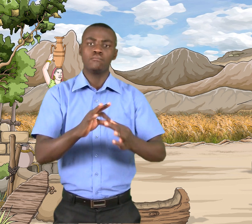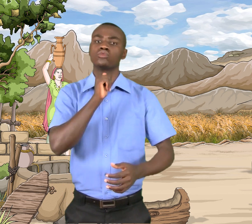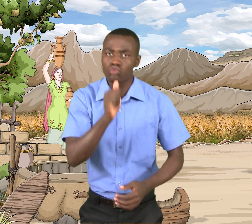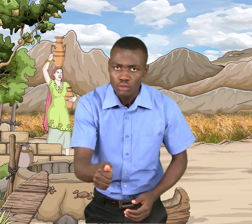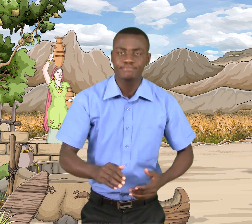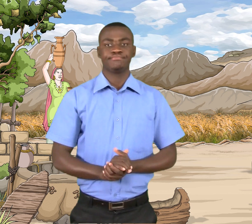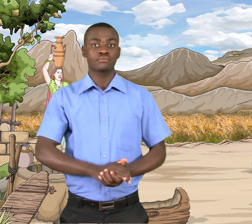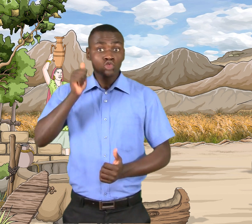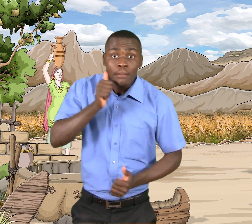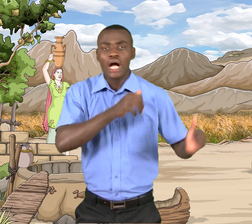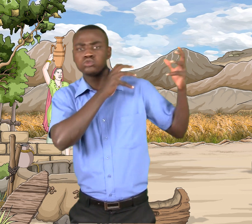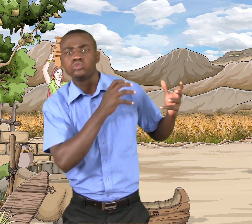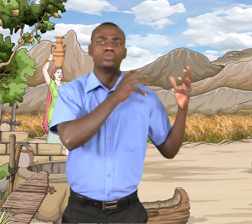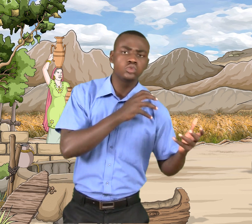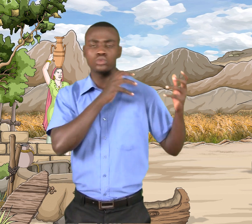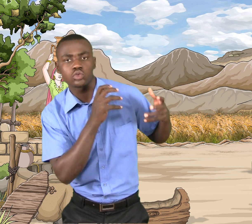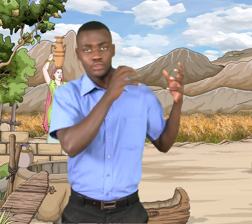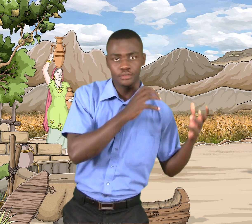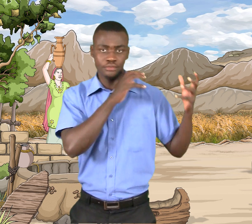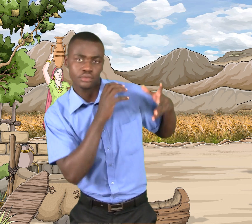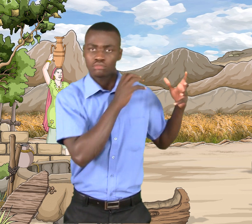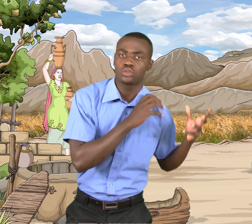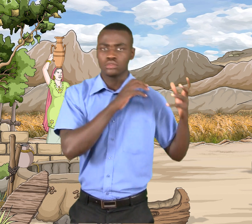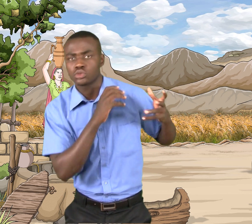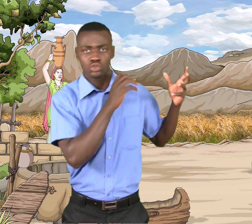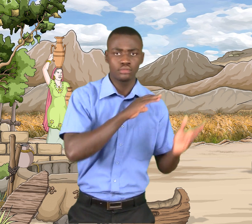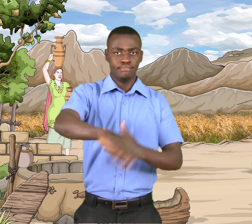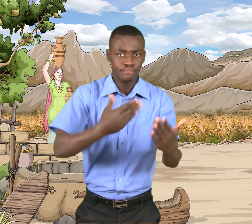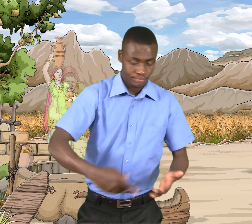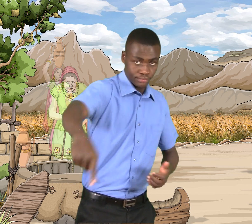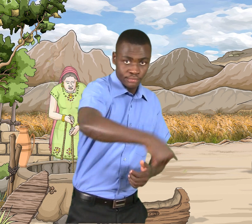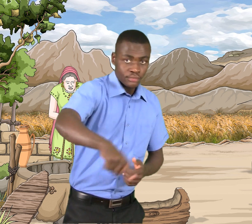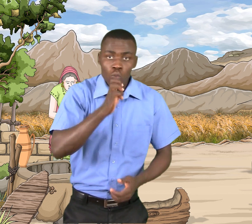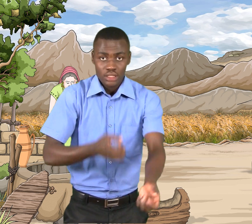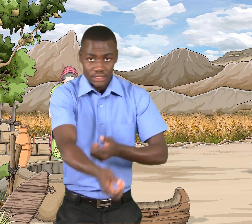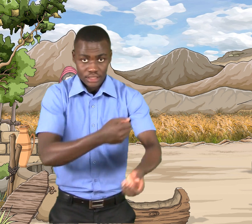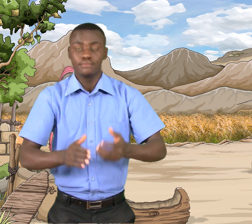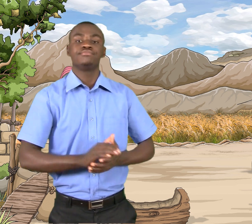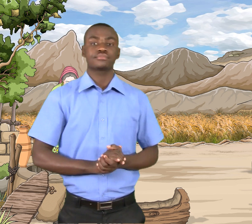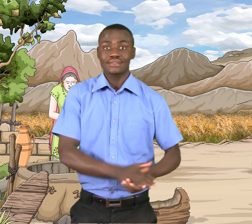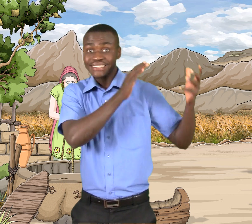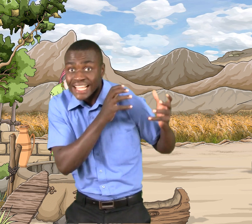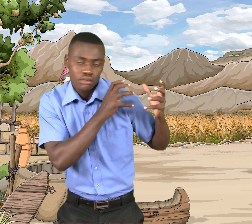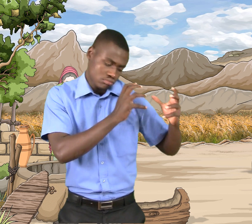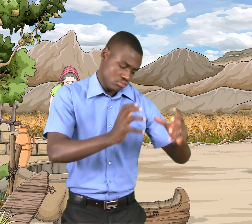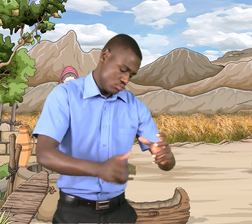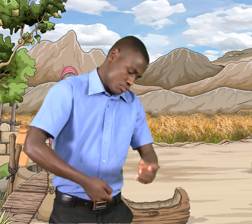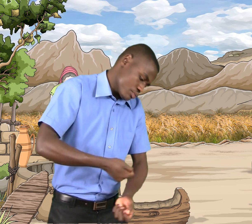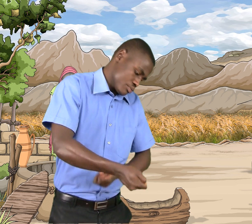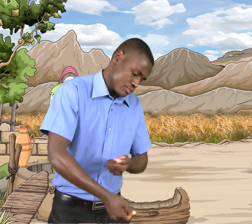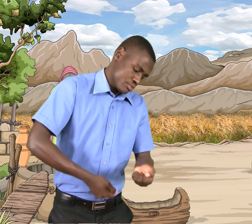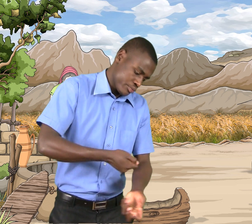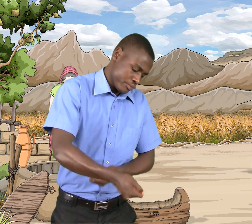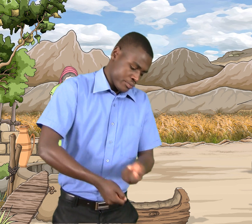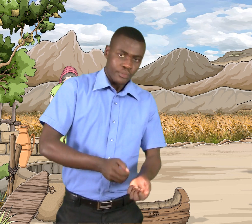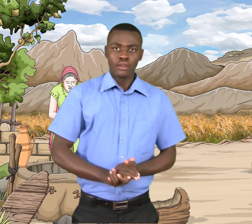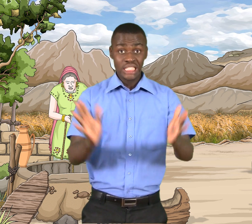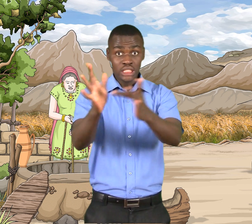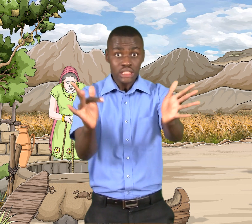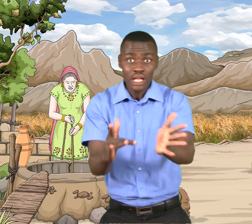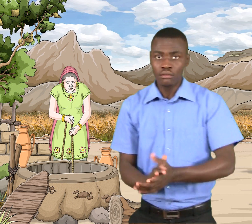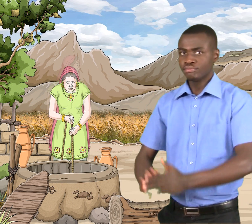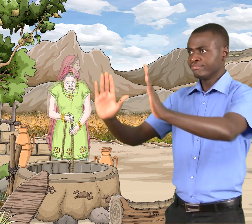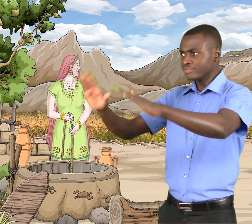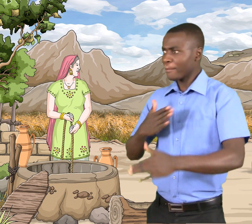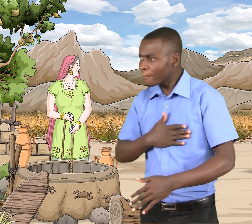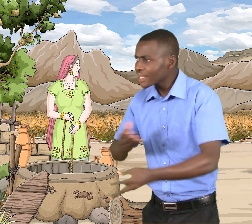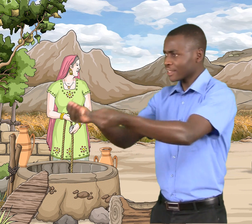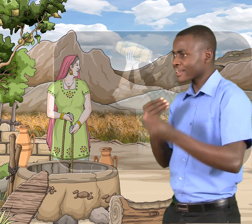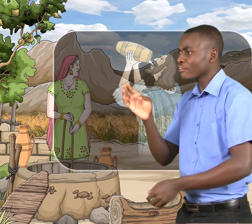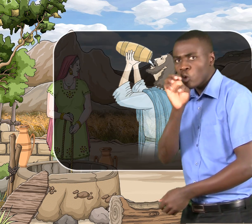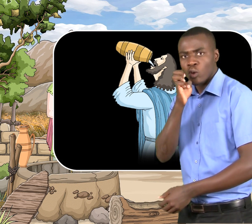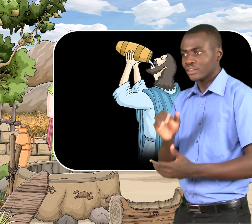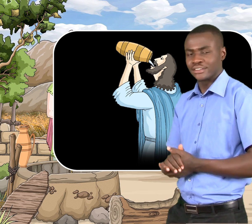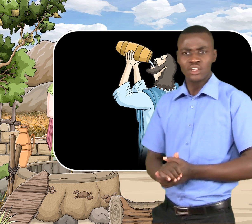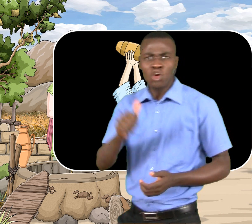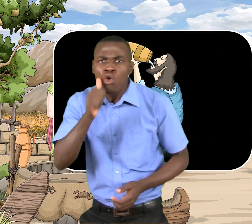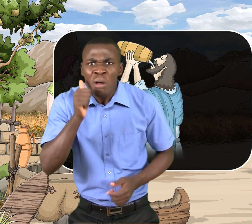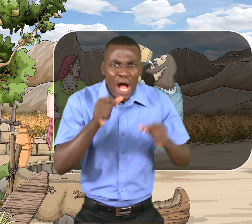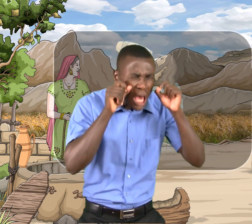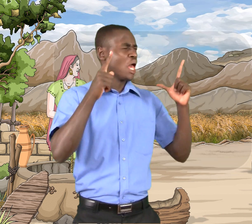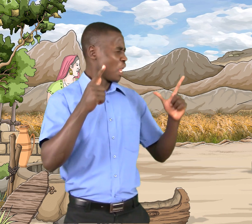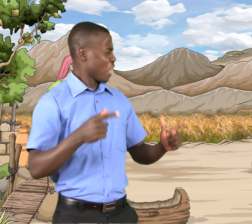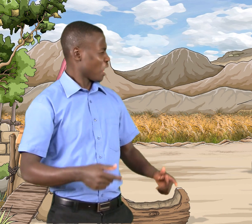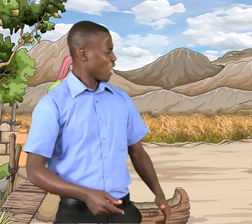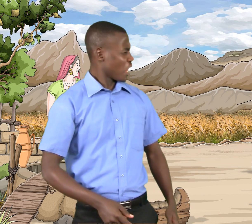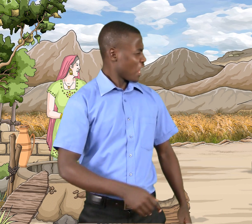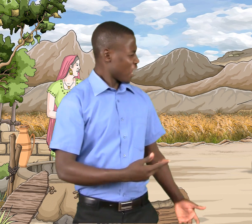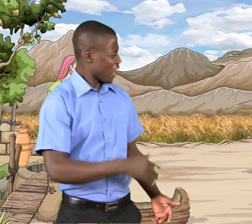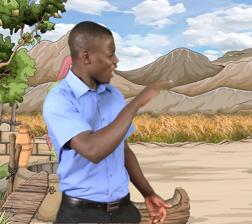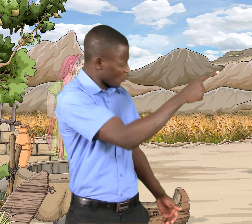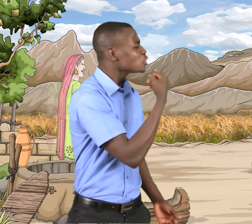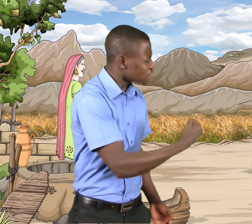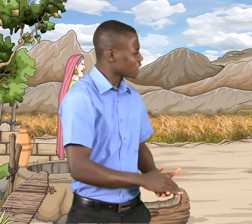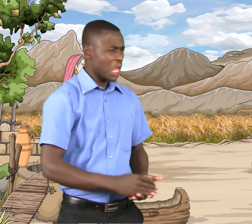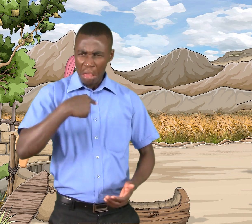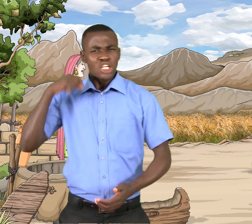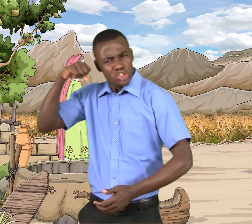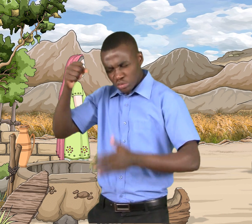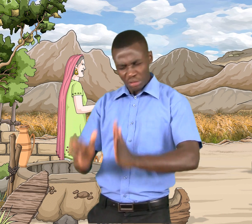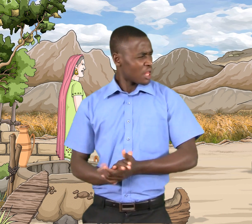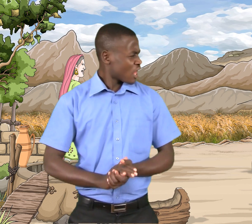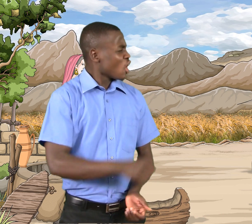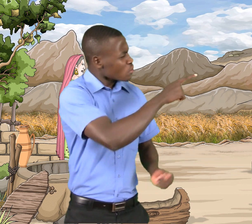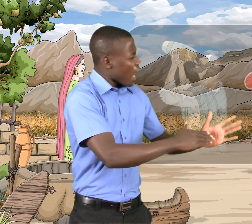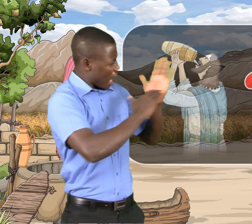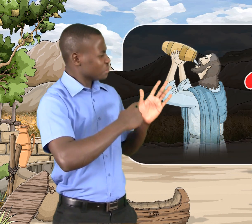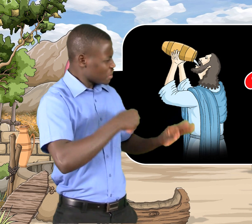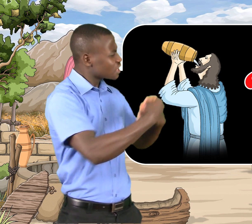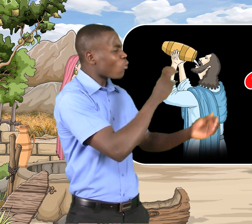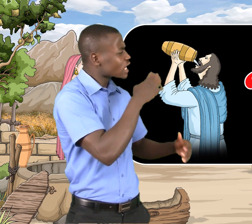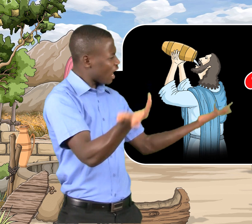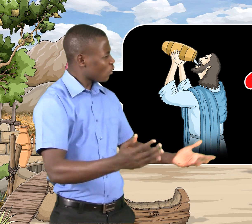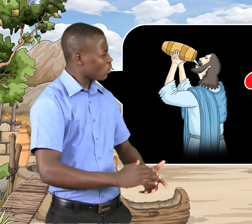(His disciples had gone into the town to buy food.) “You are a Jew,” said the woman.